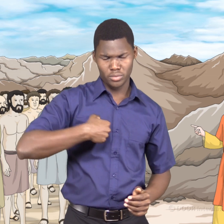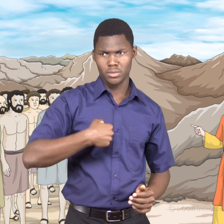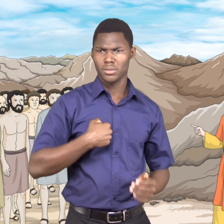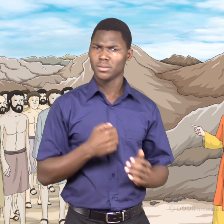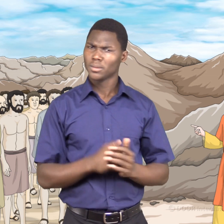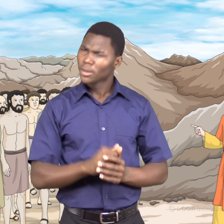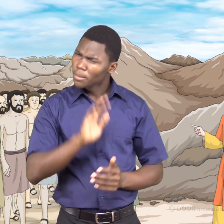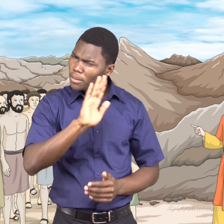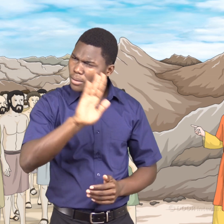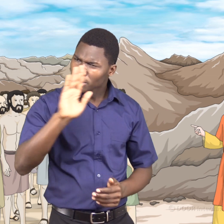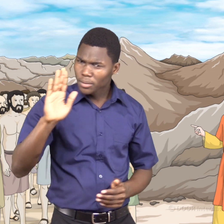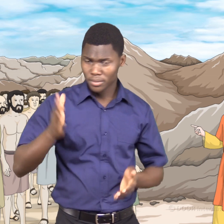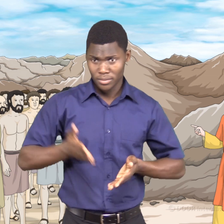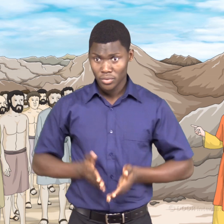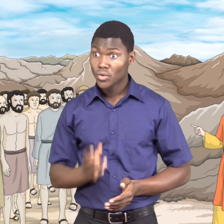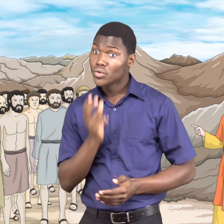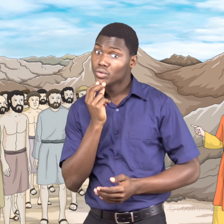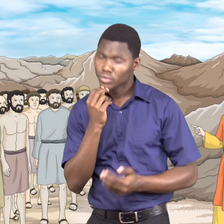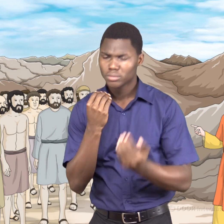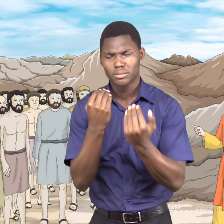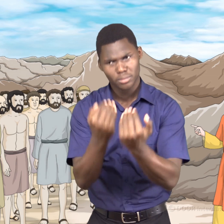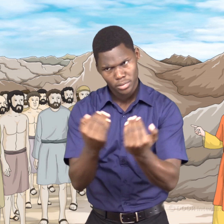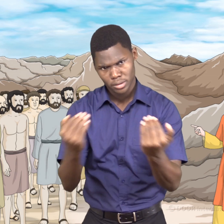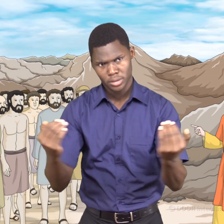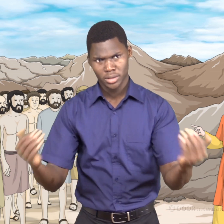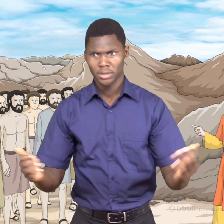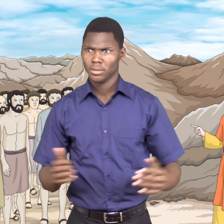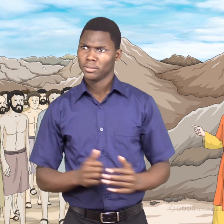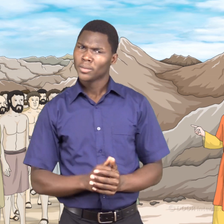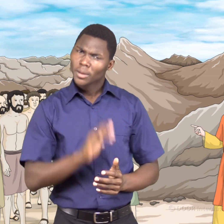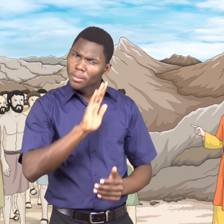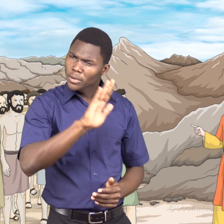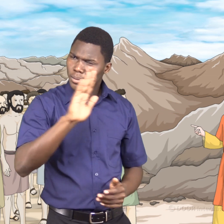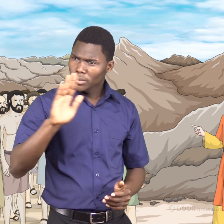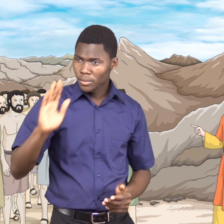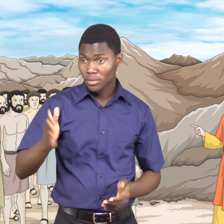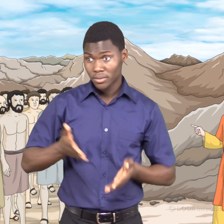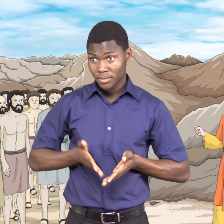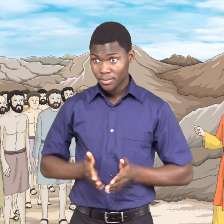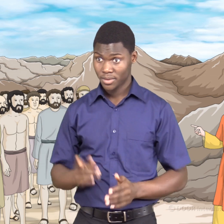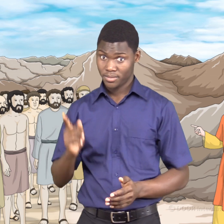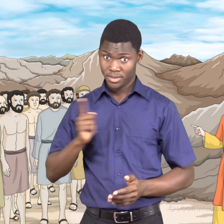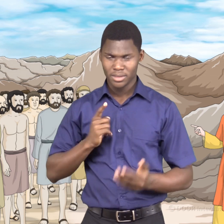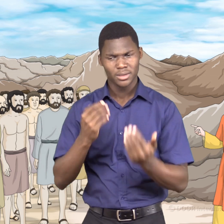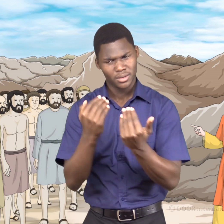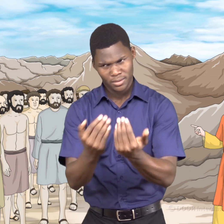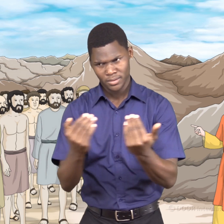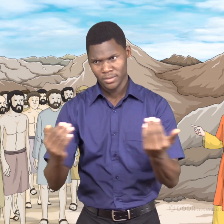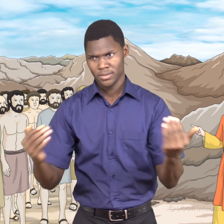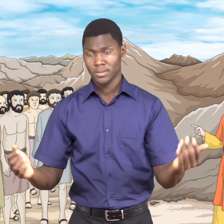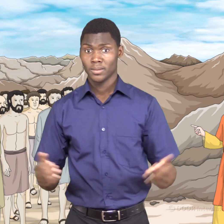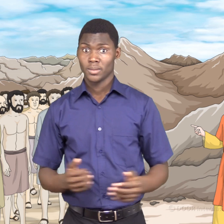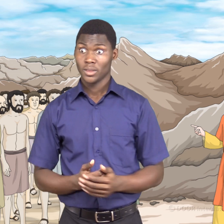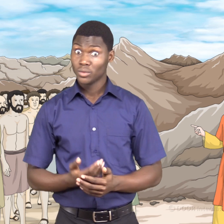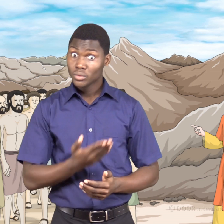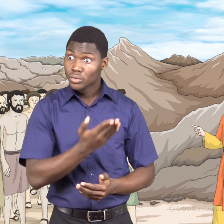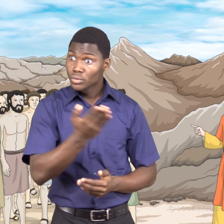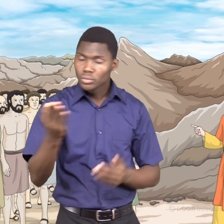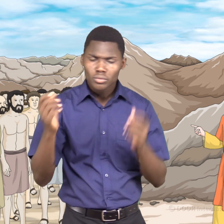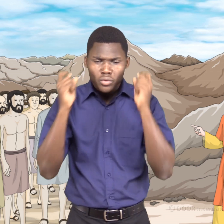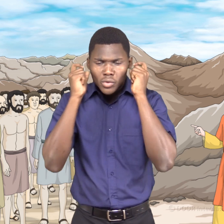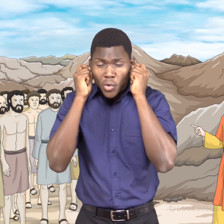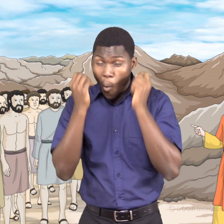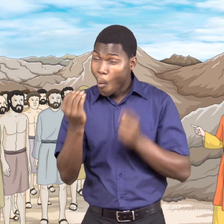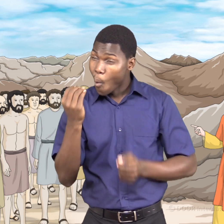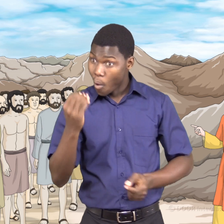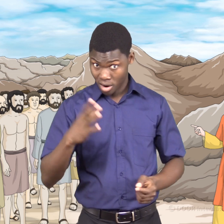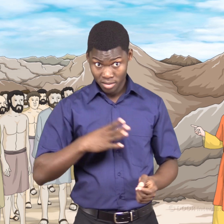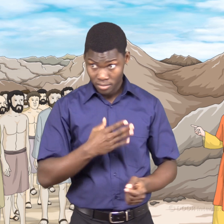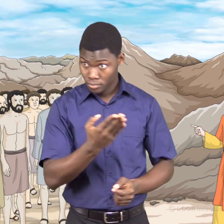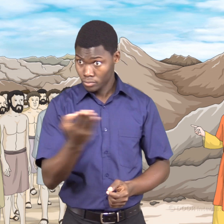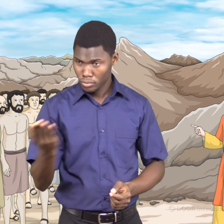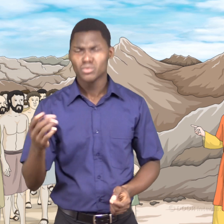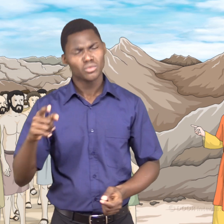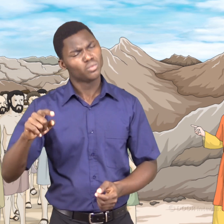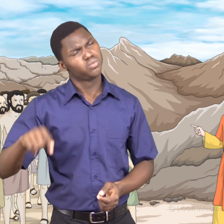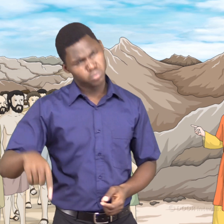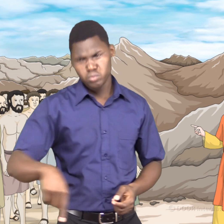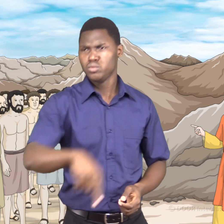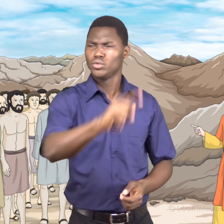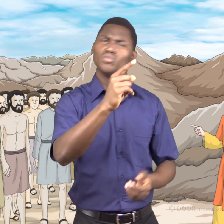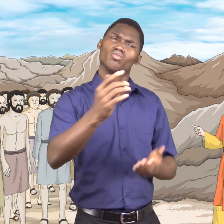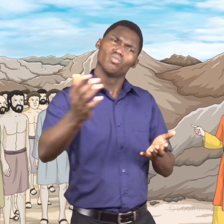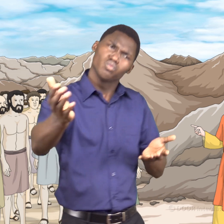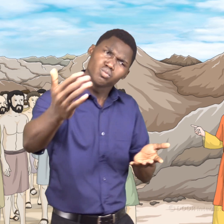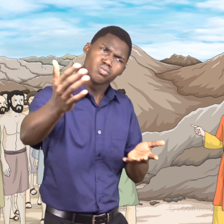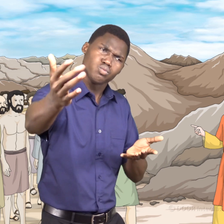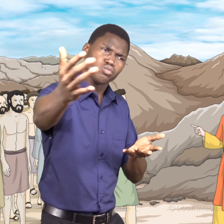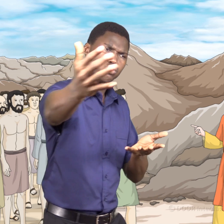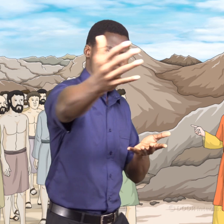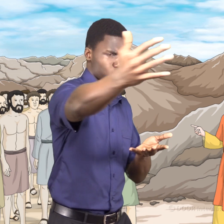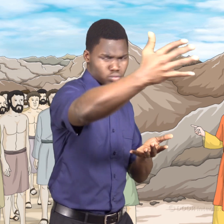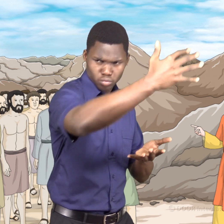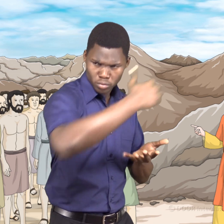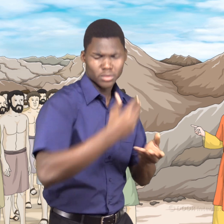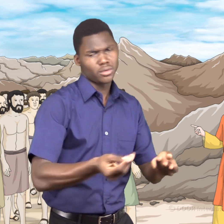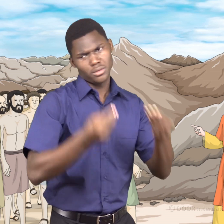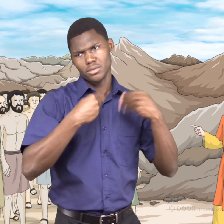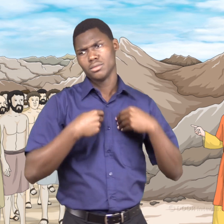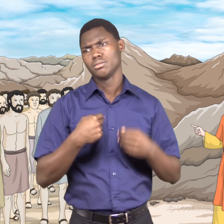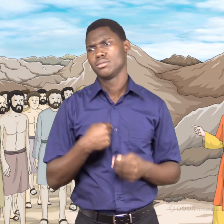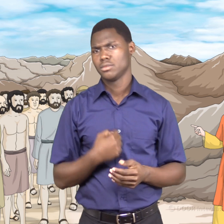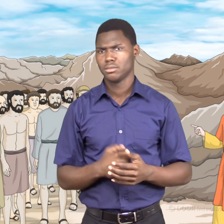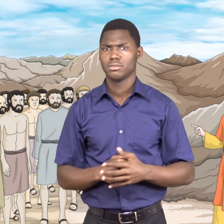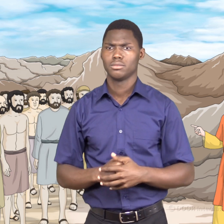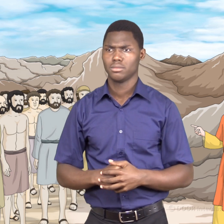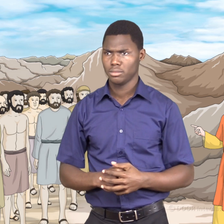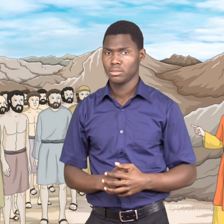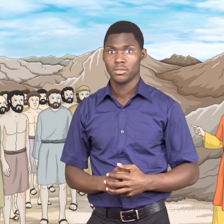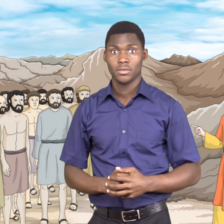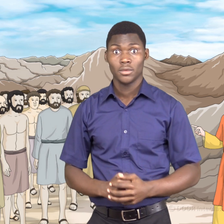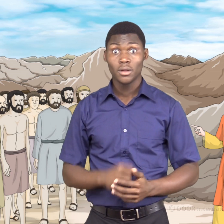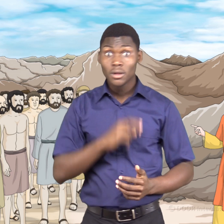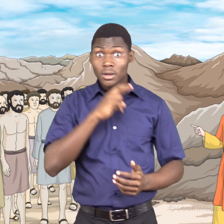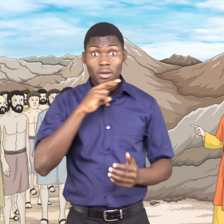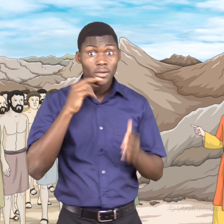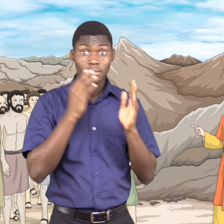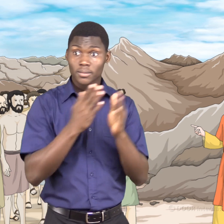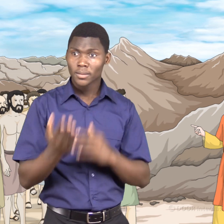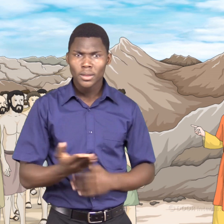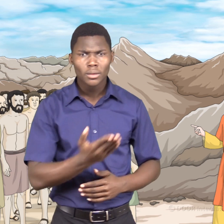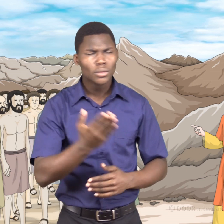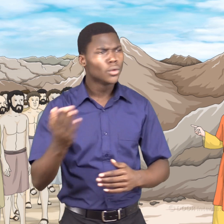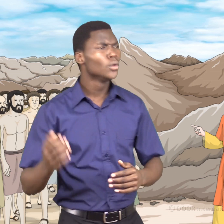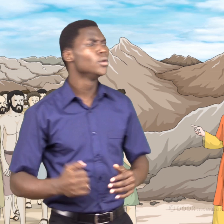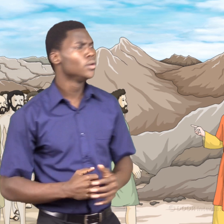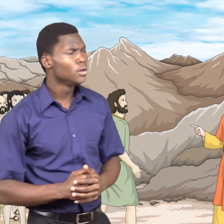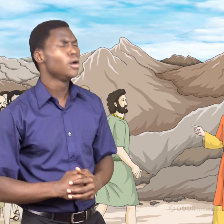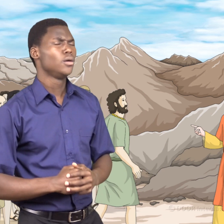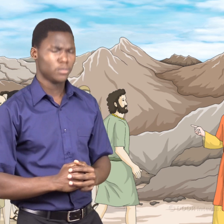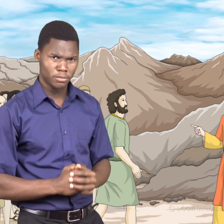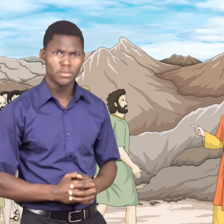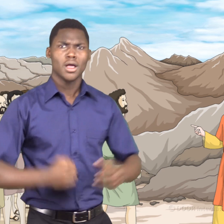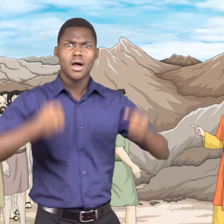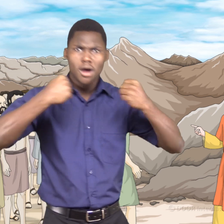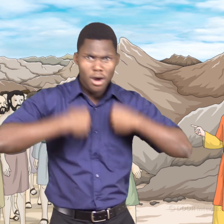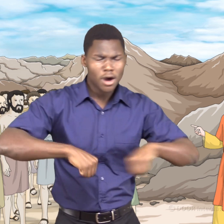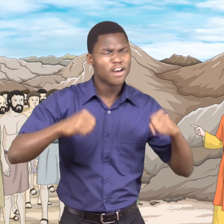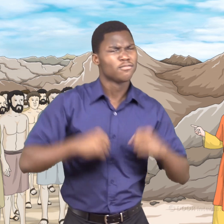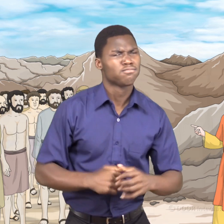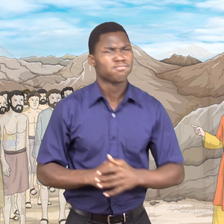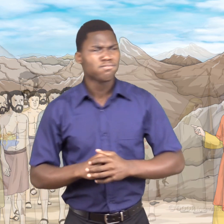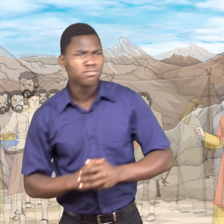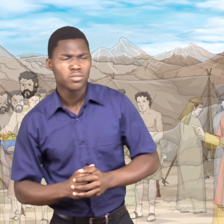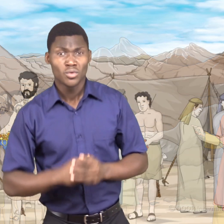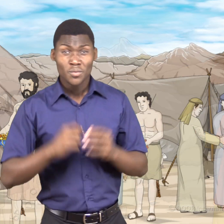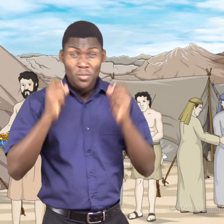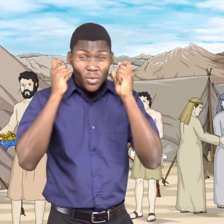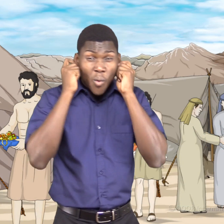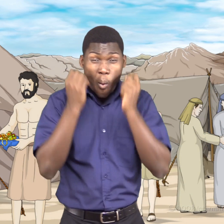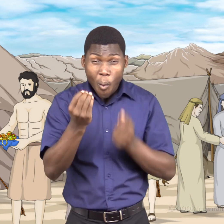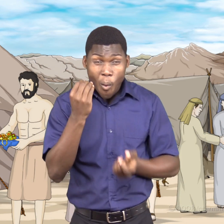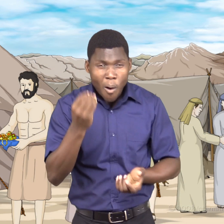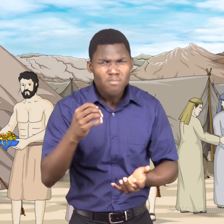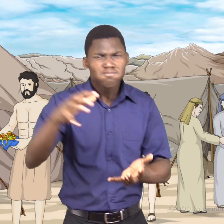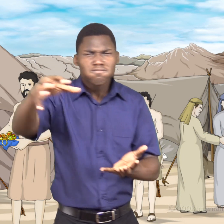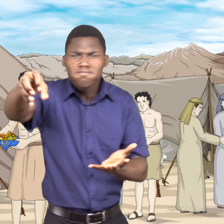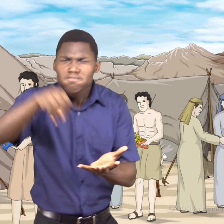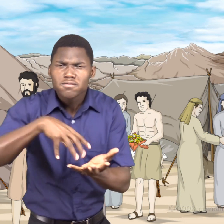So Aaron told them, “Take off the gold earrings that are on your wives and sons and daughters, and bring them to me.”